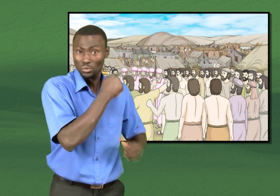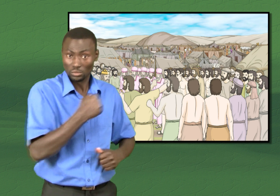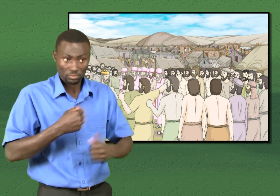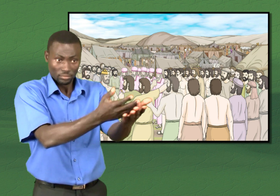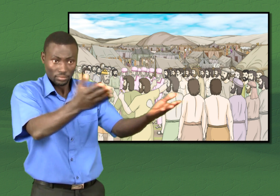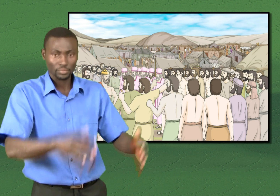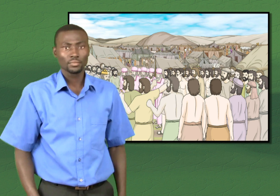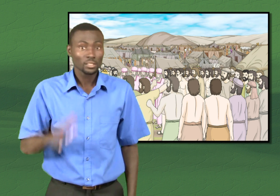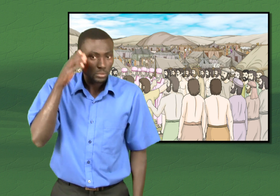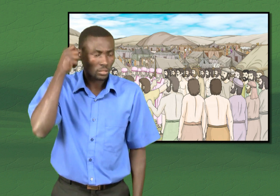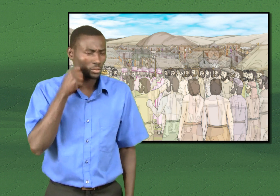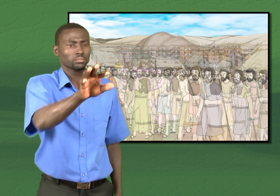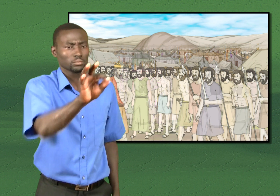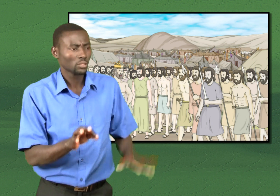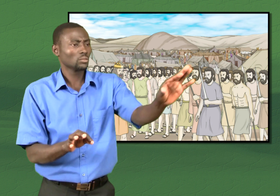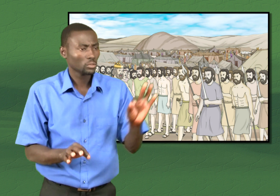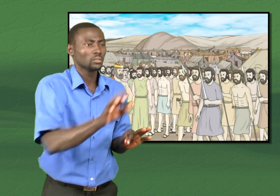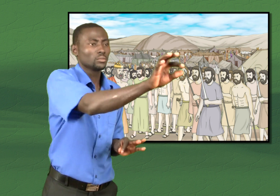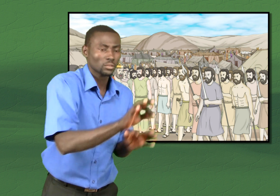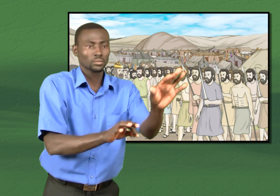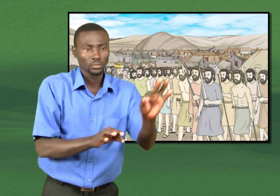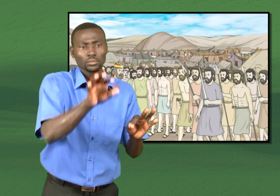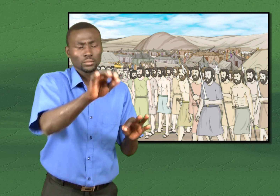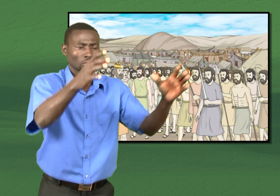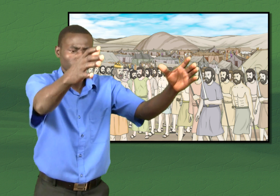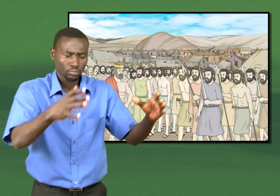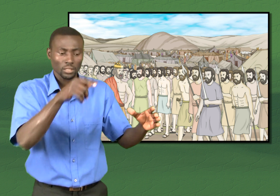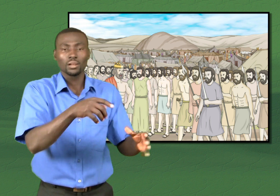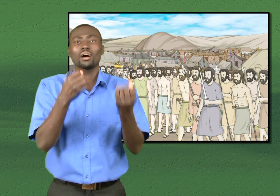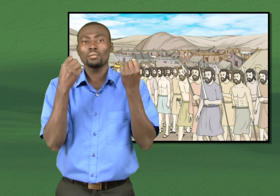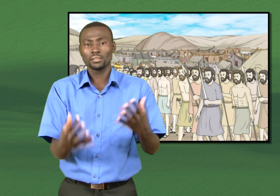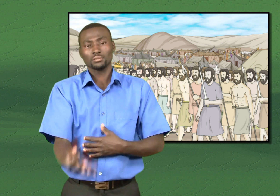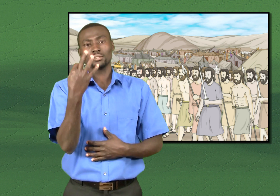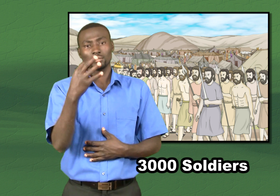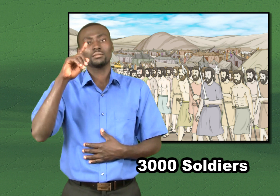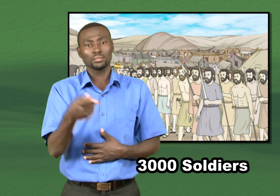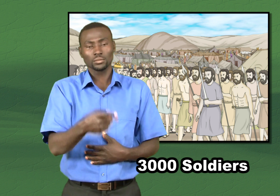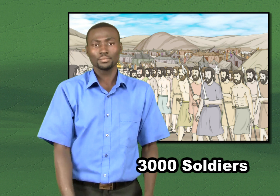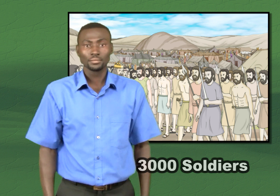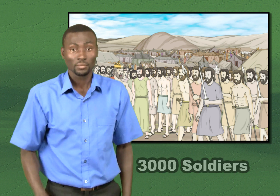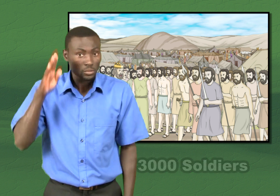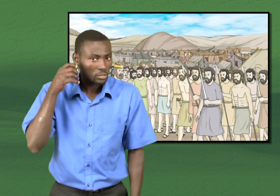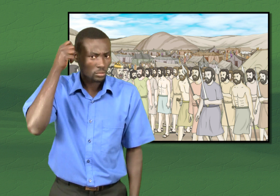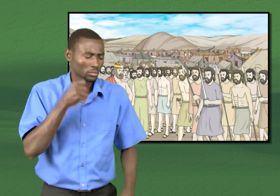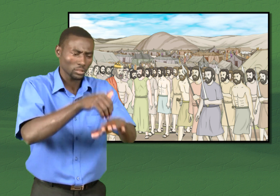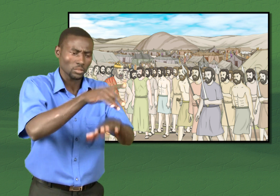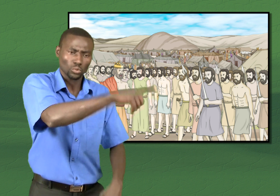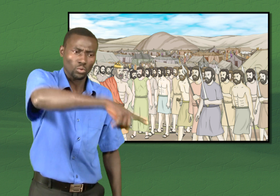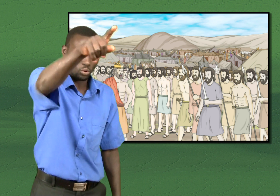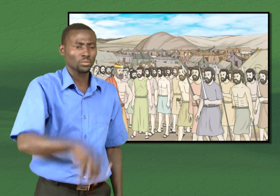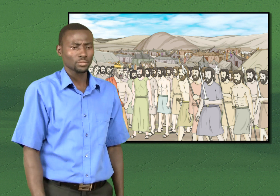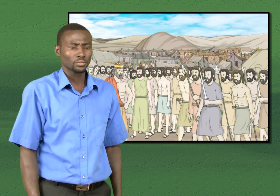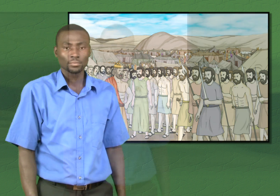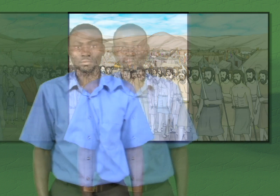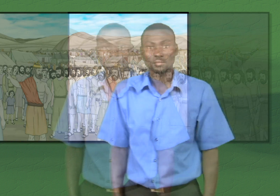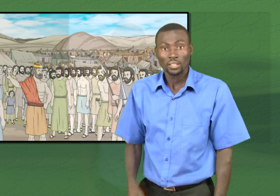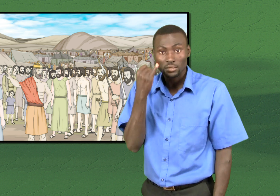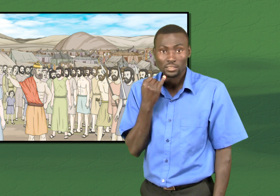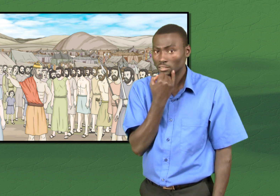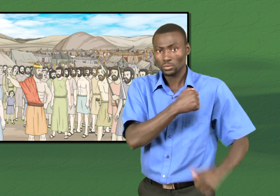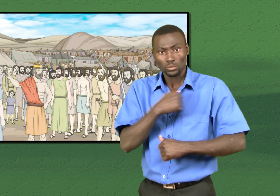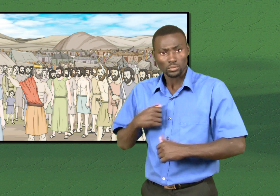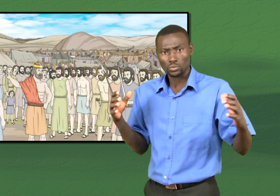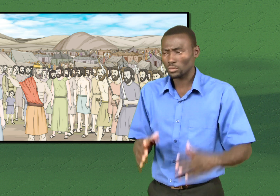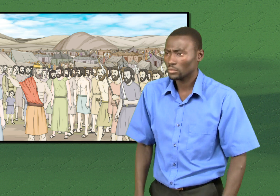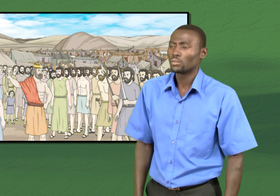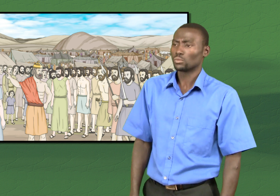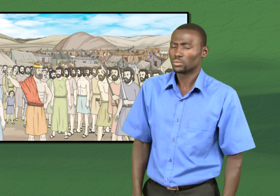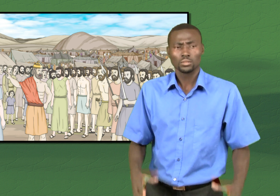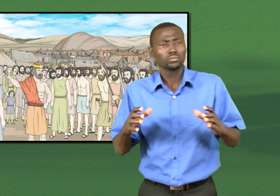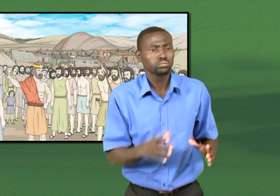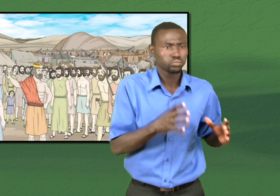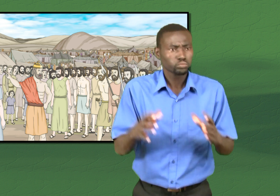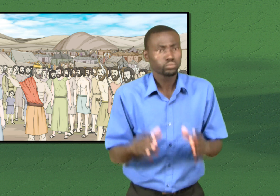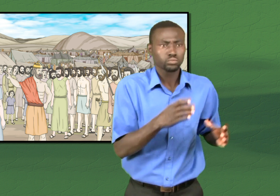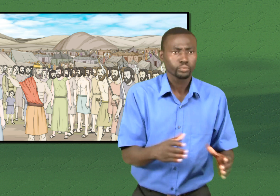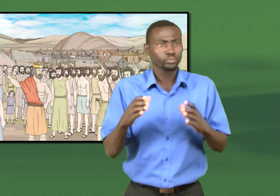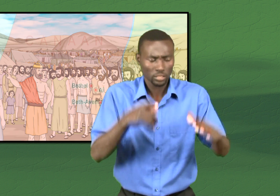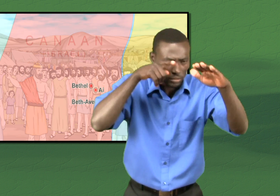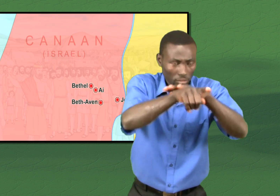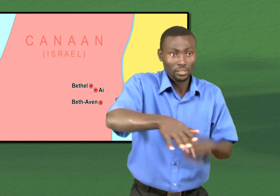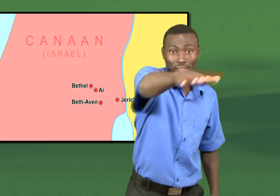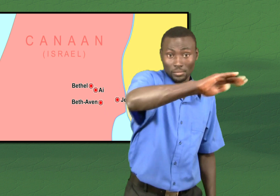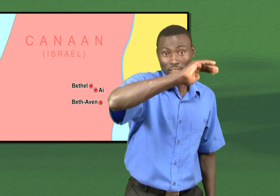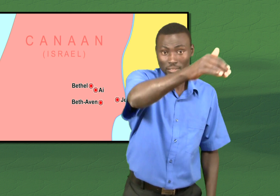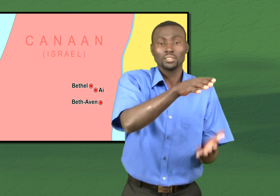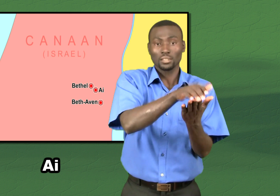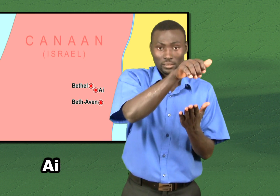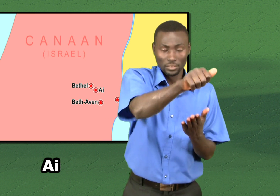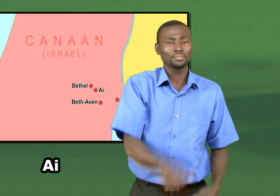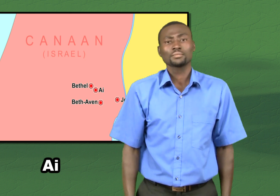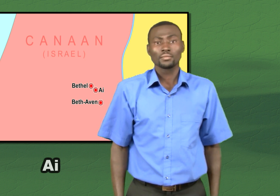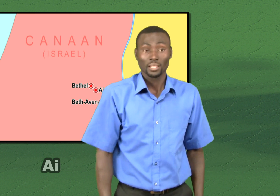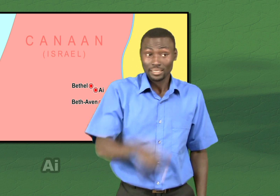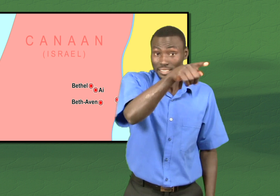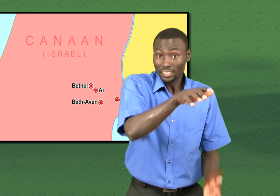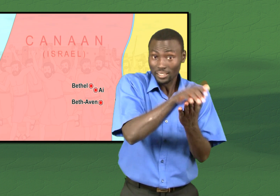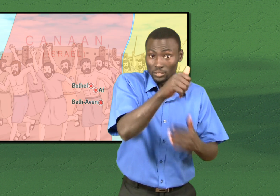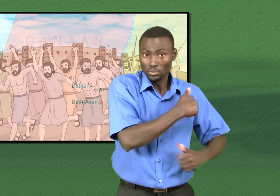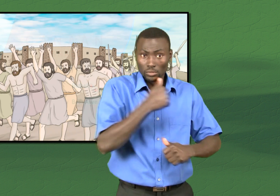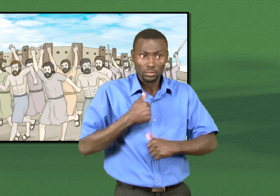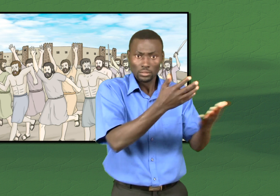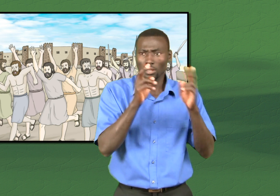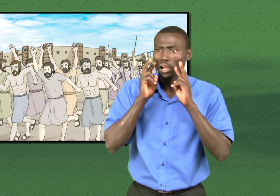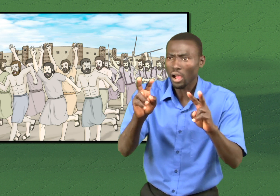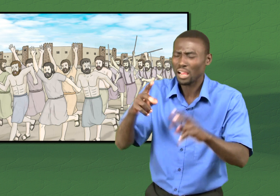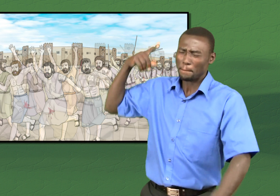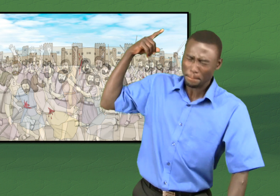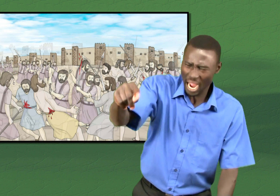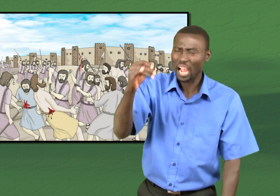So about three thousand men went up, but they fled before the men of Ai.